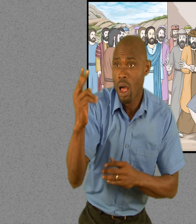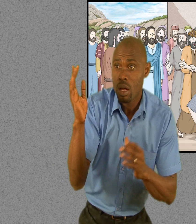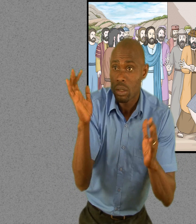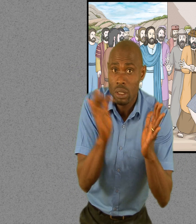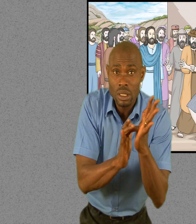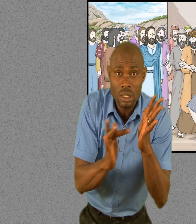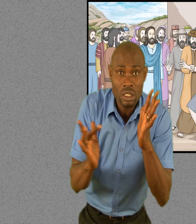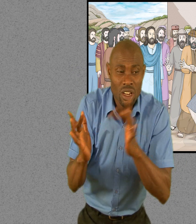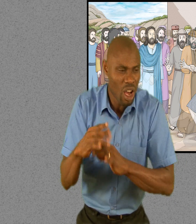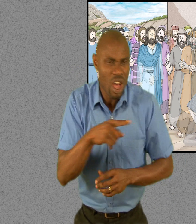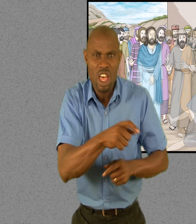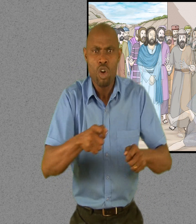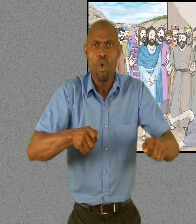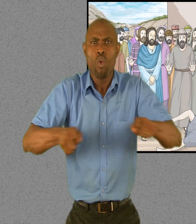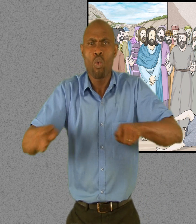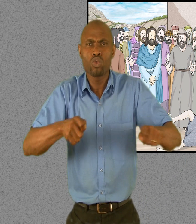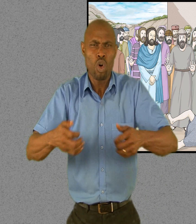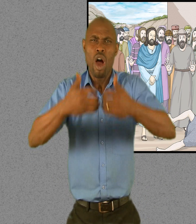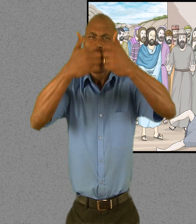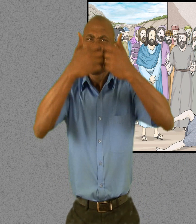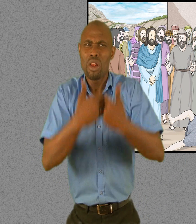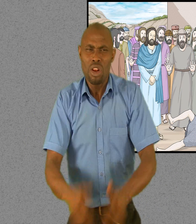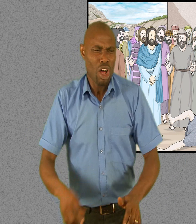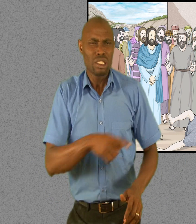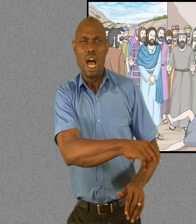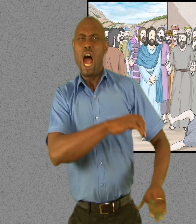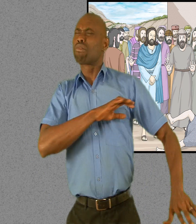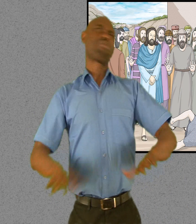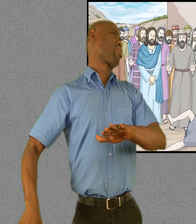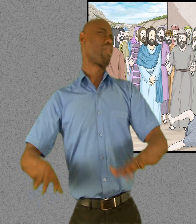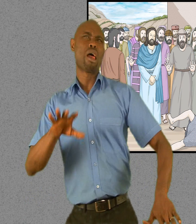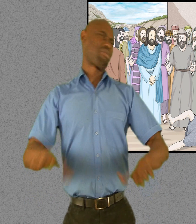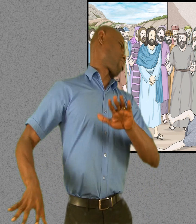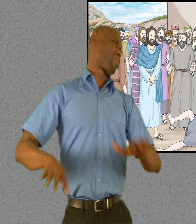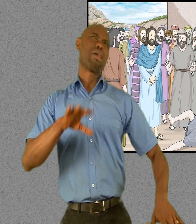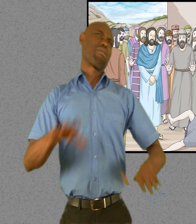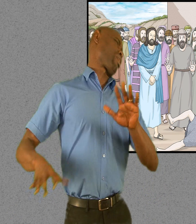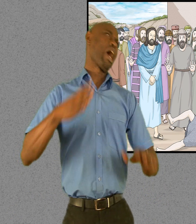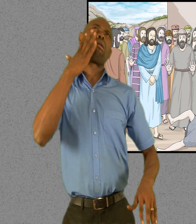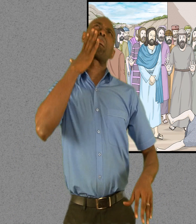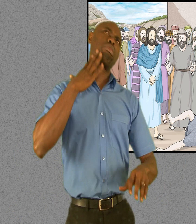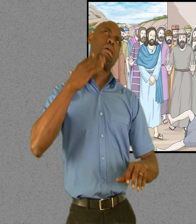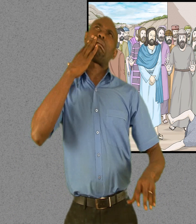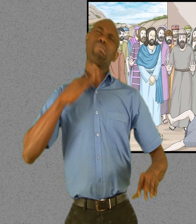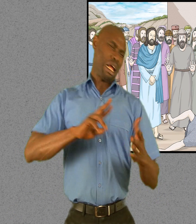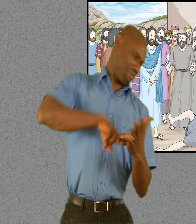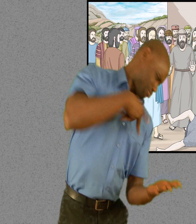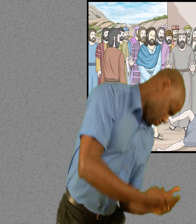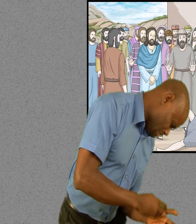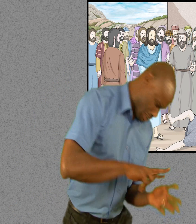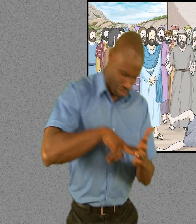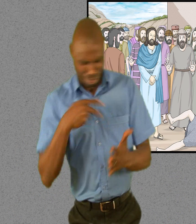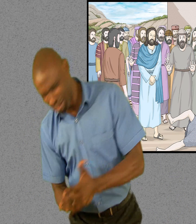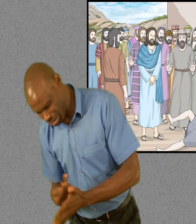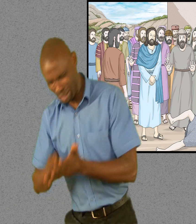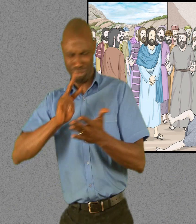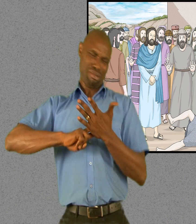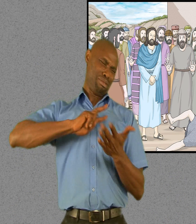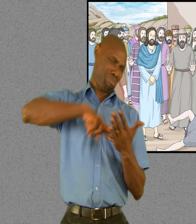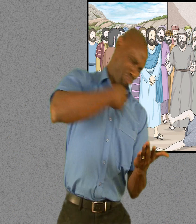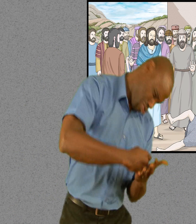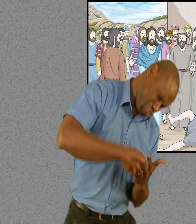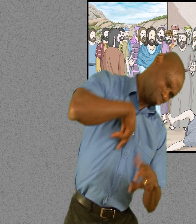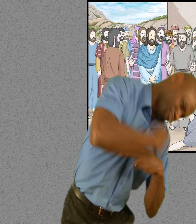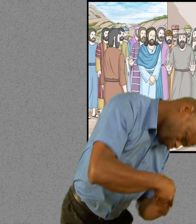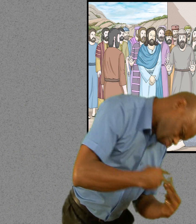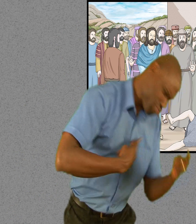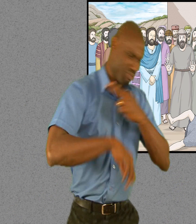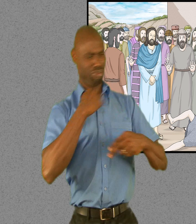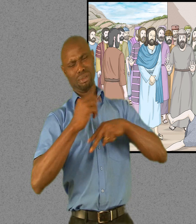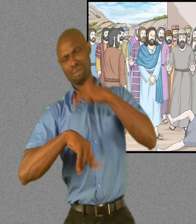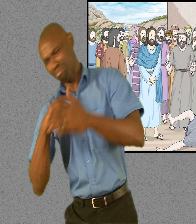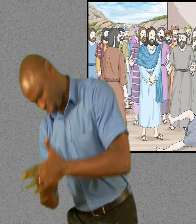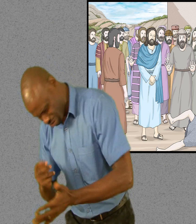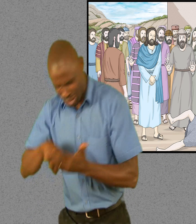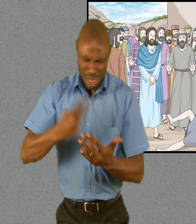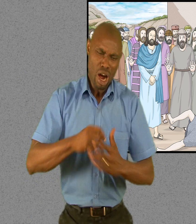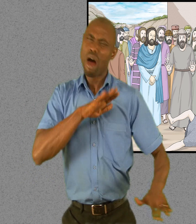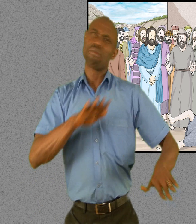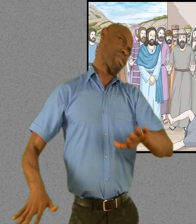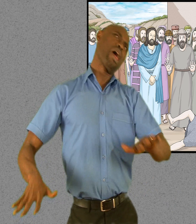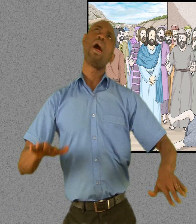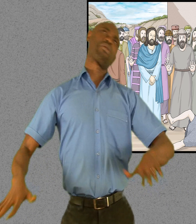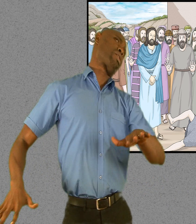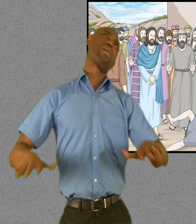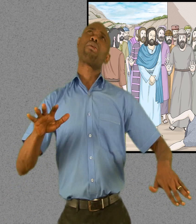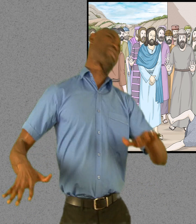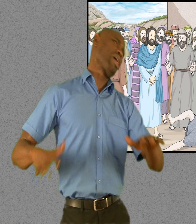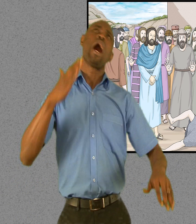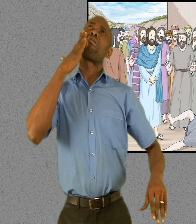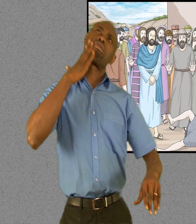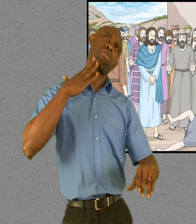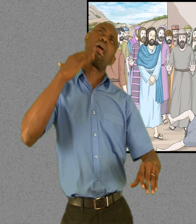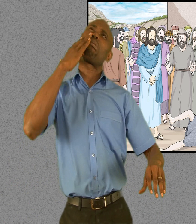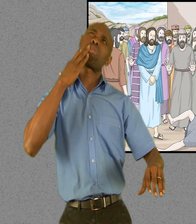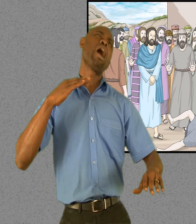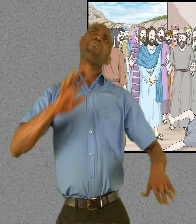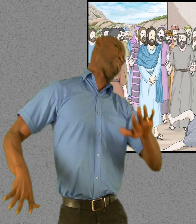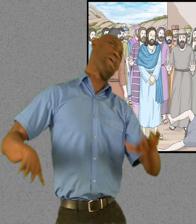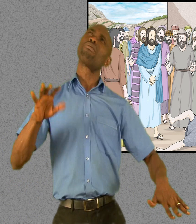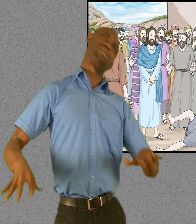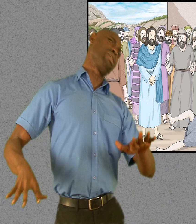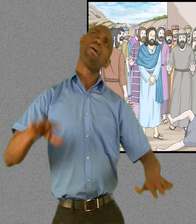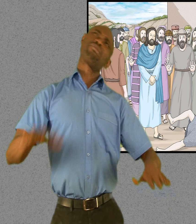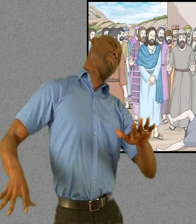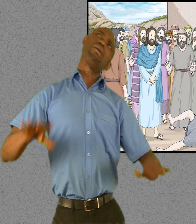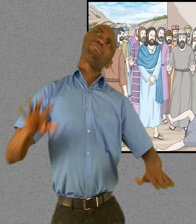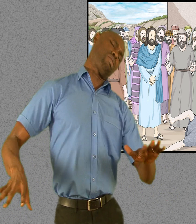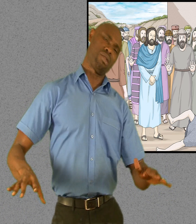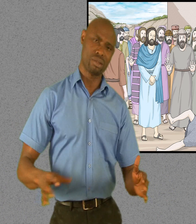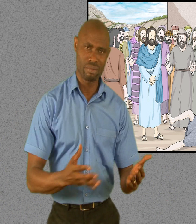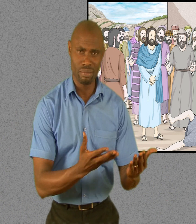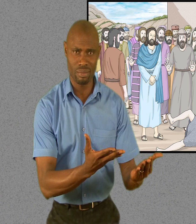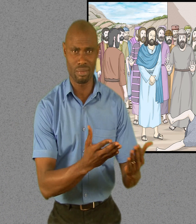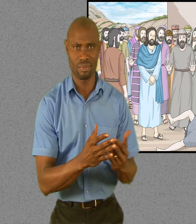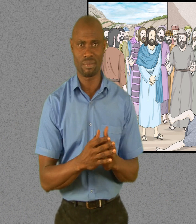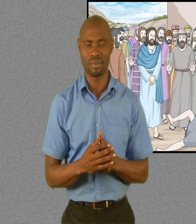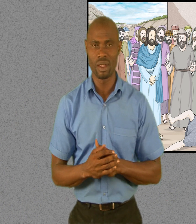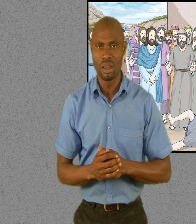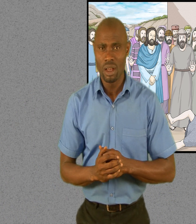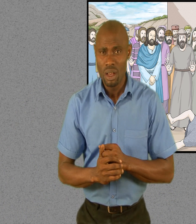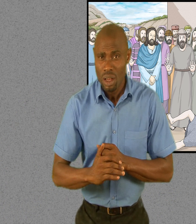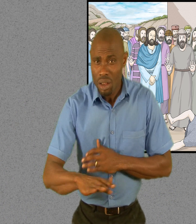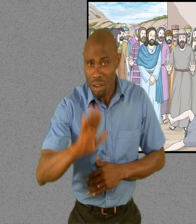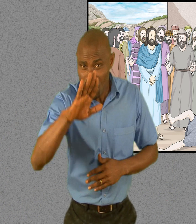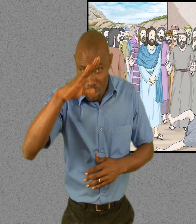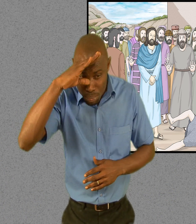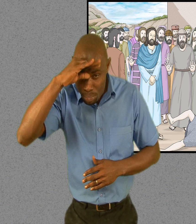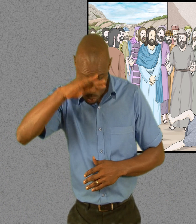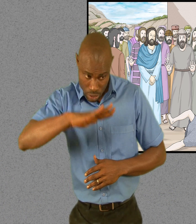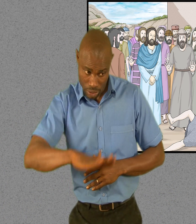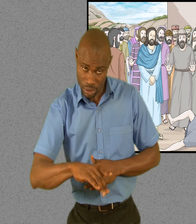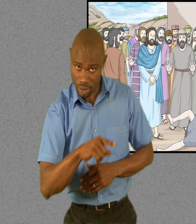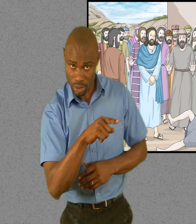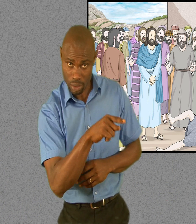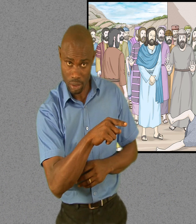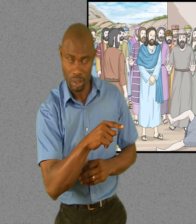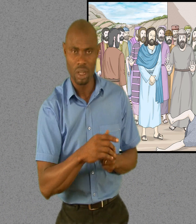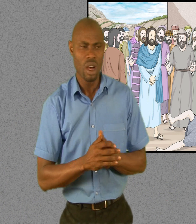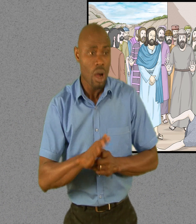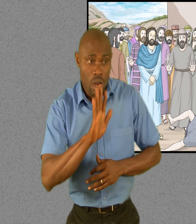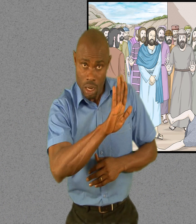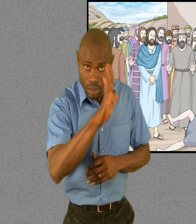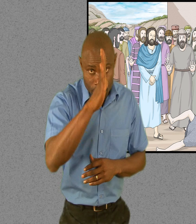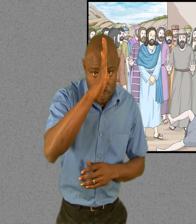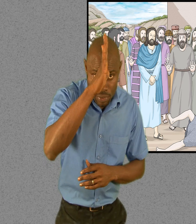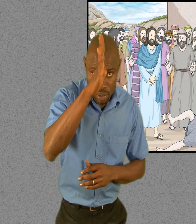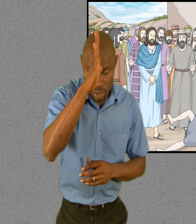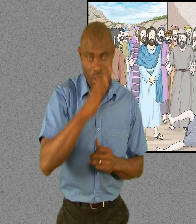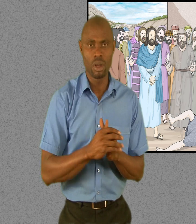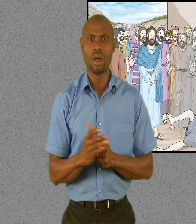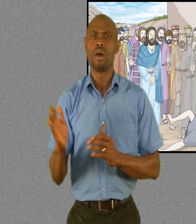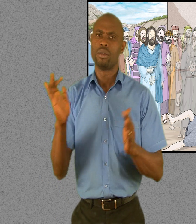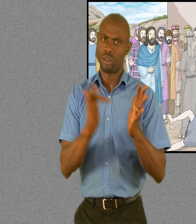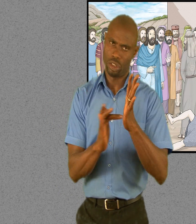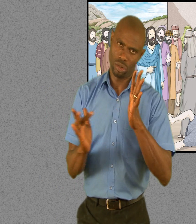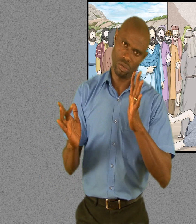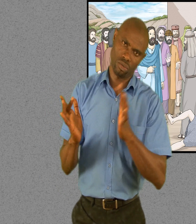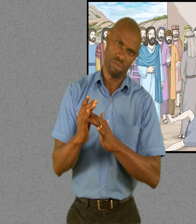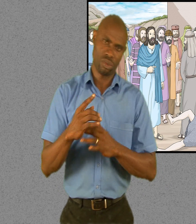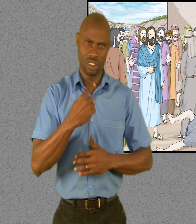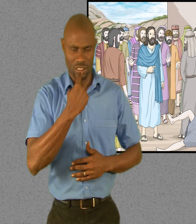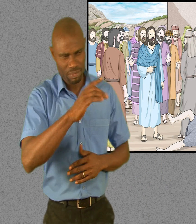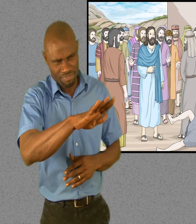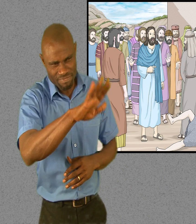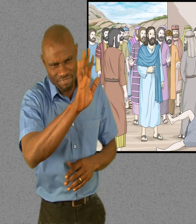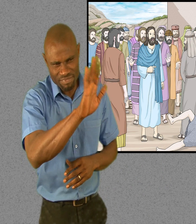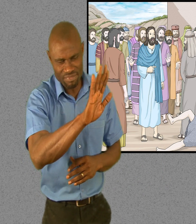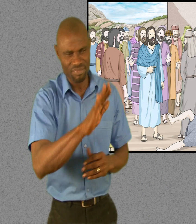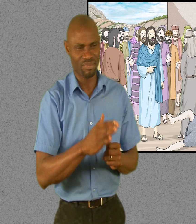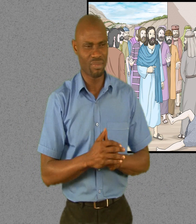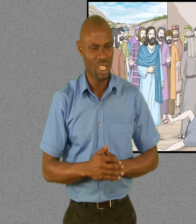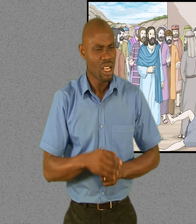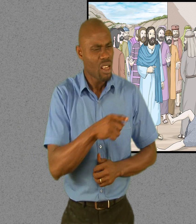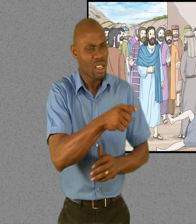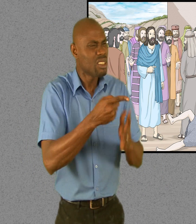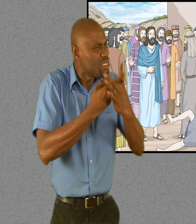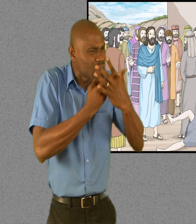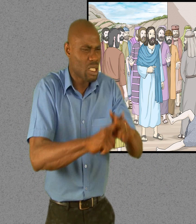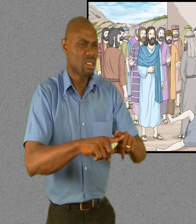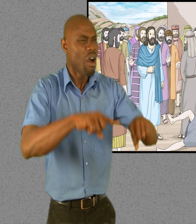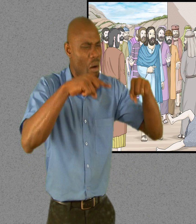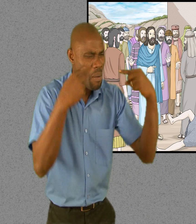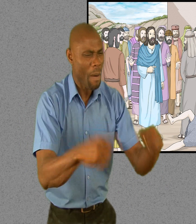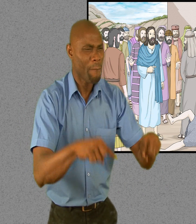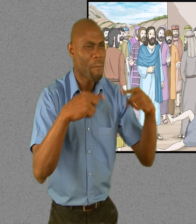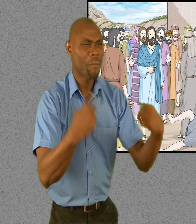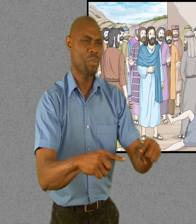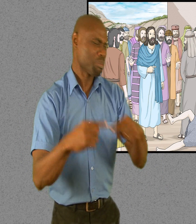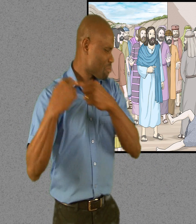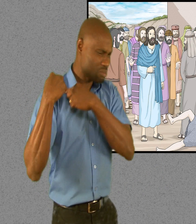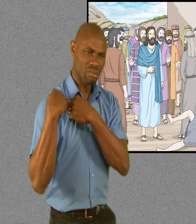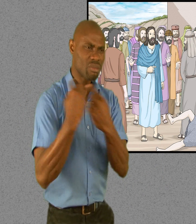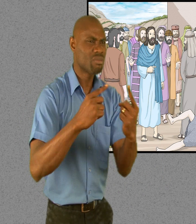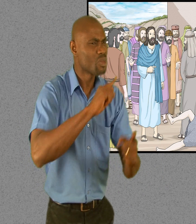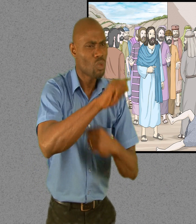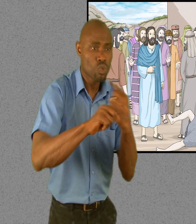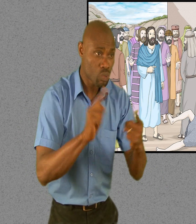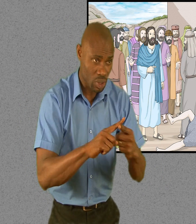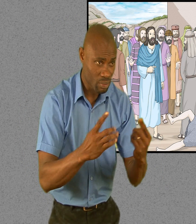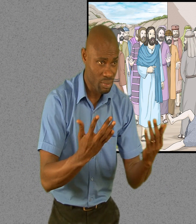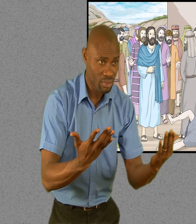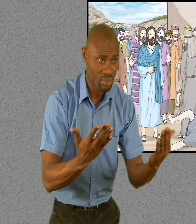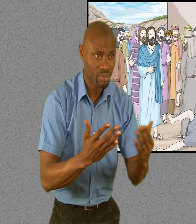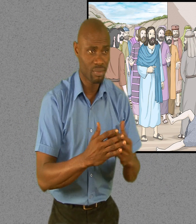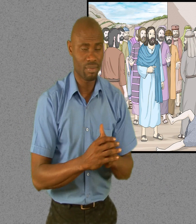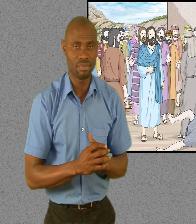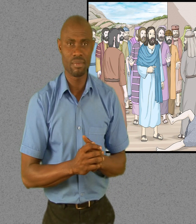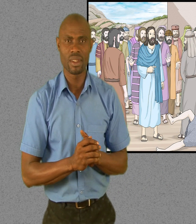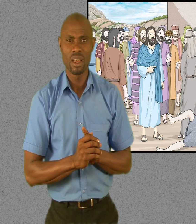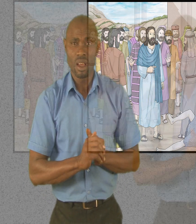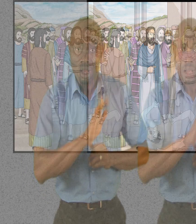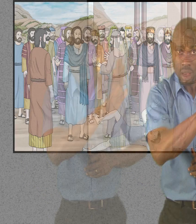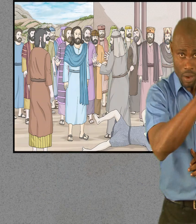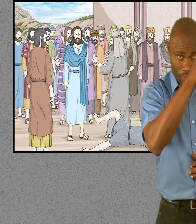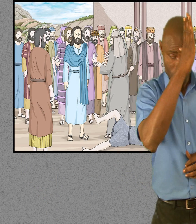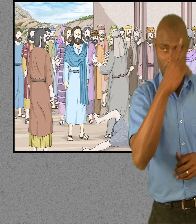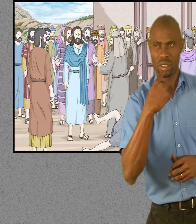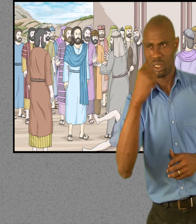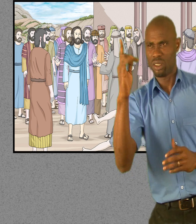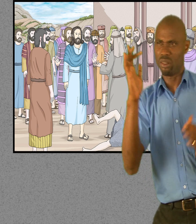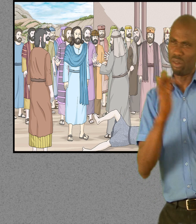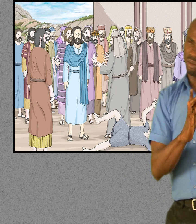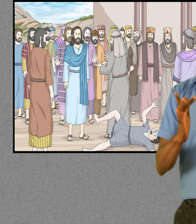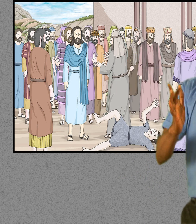He fell to the ground and rolled around, foaming at the mouth.